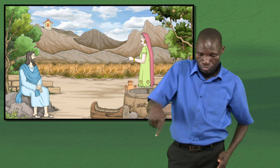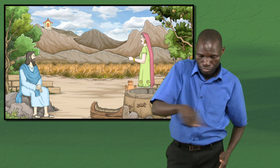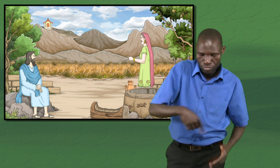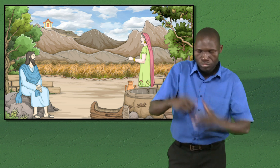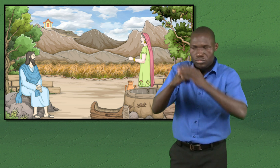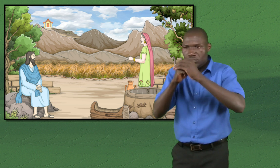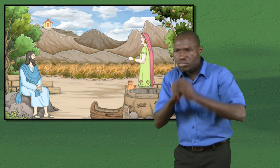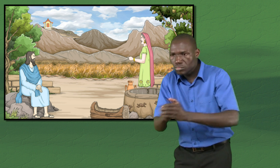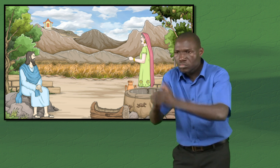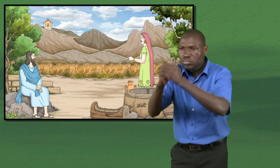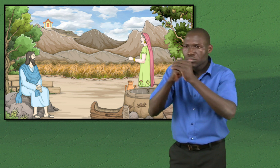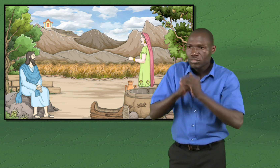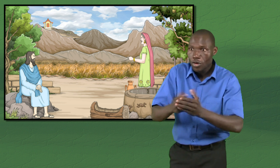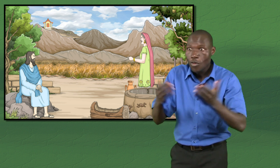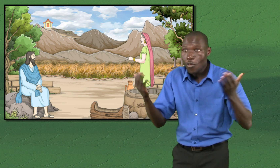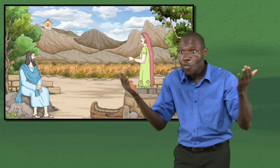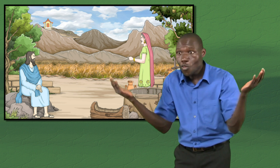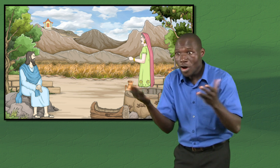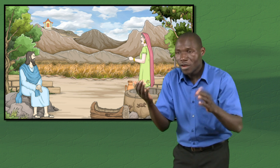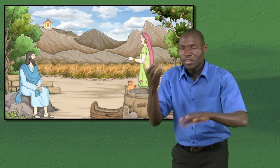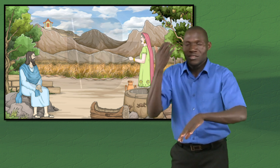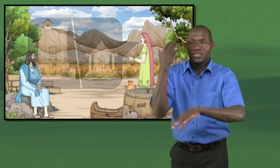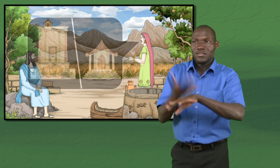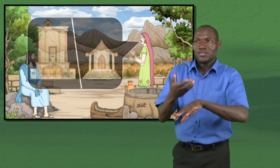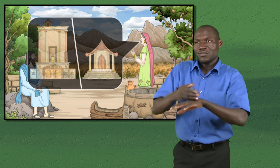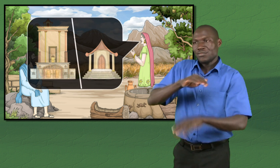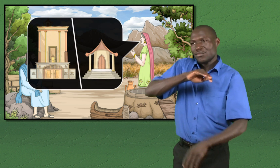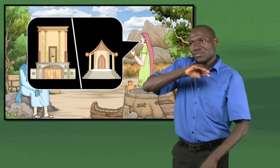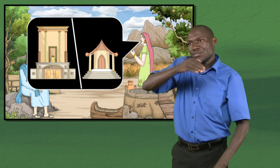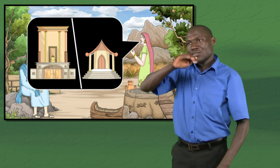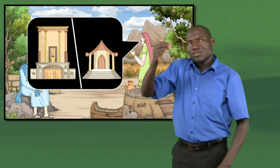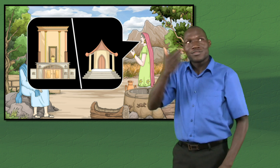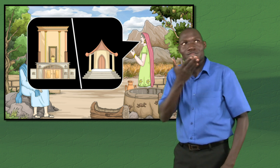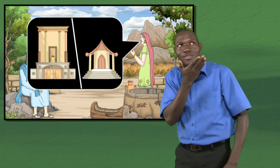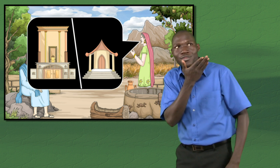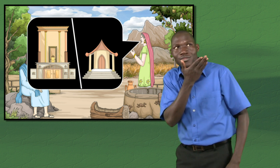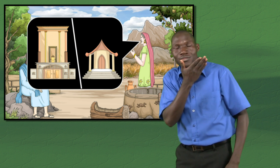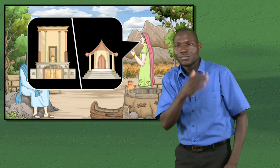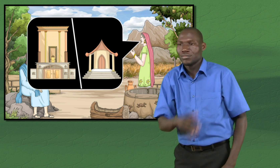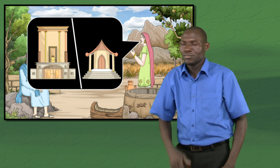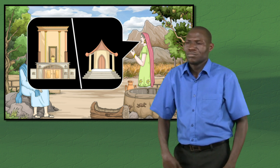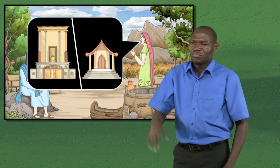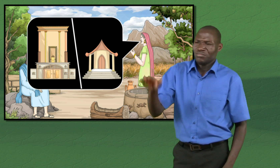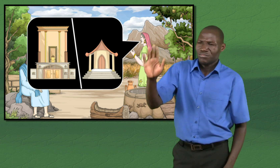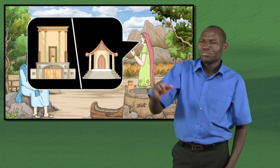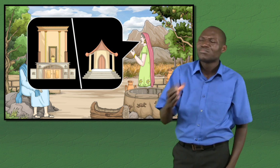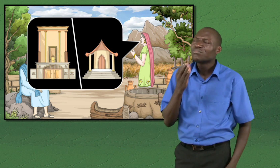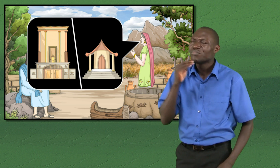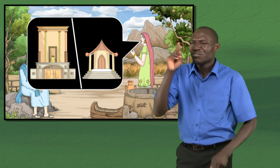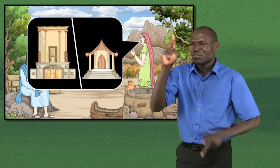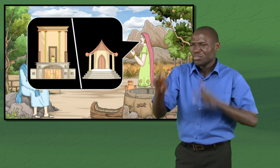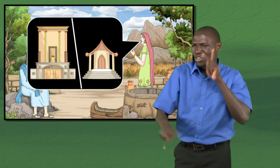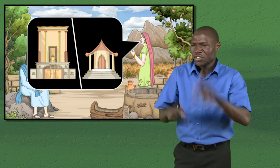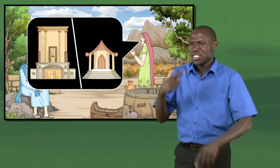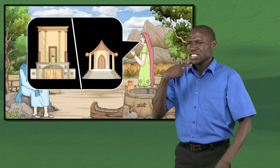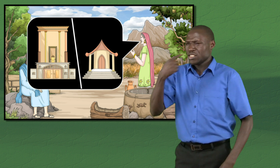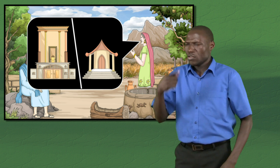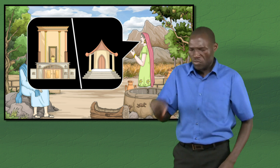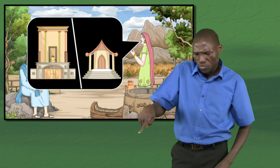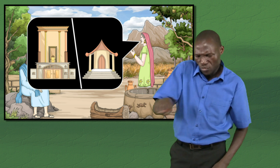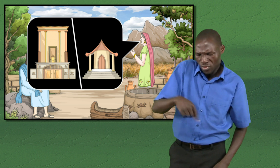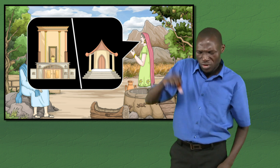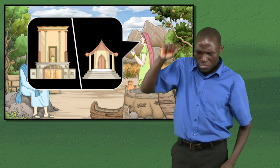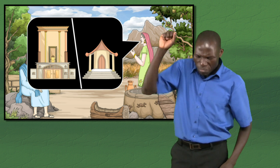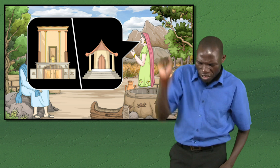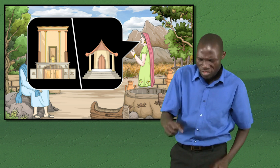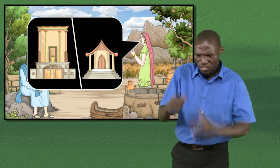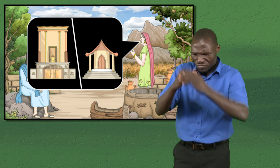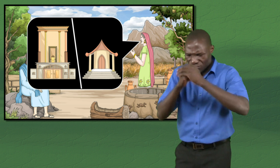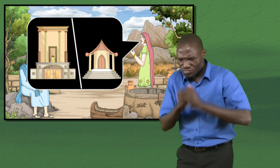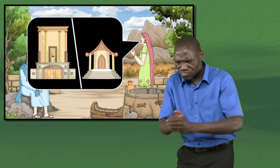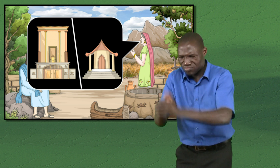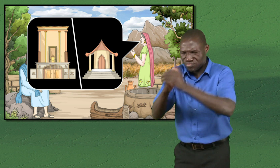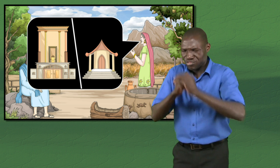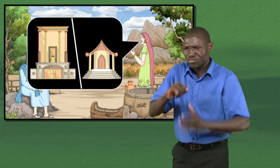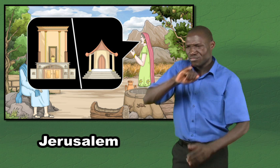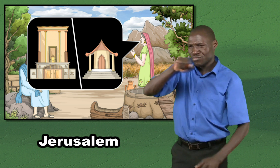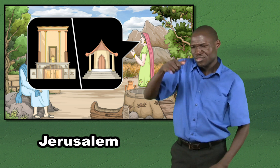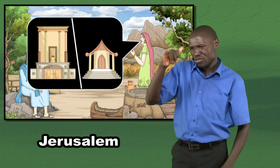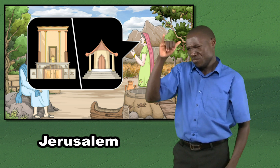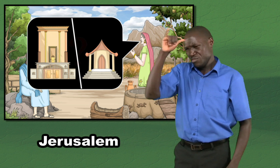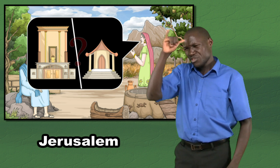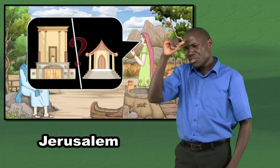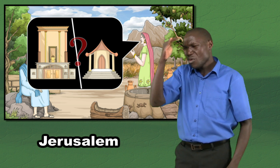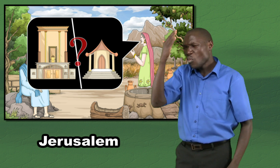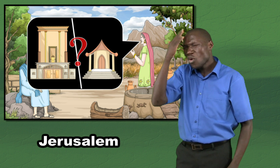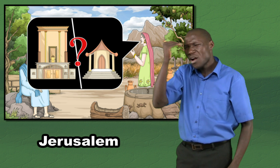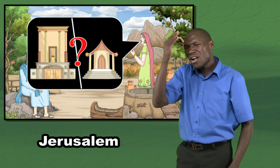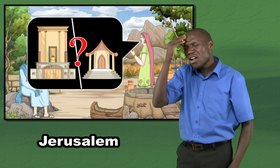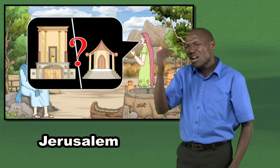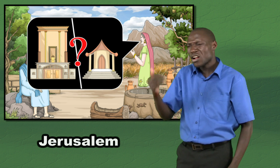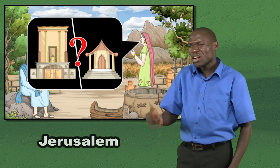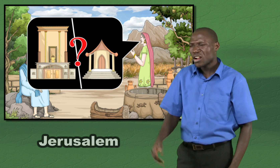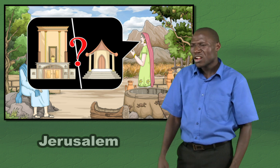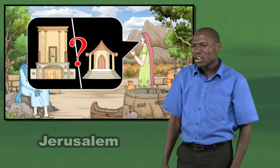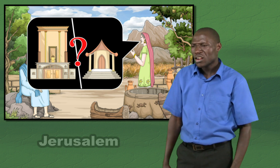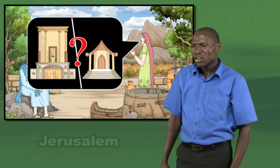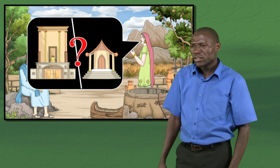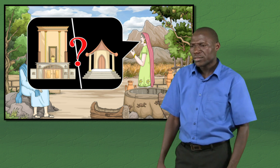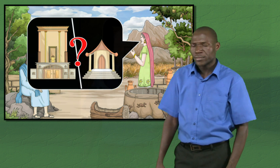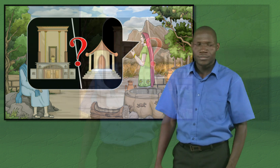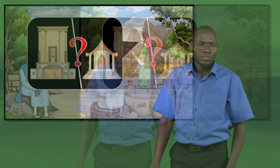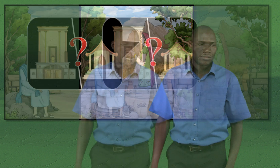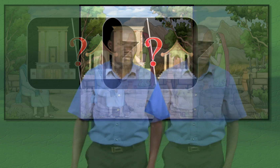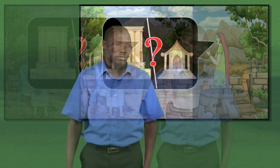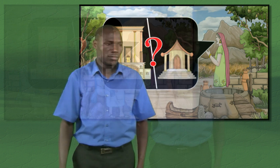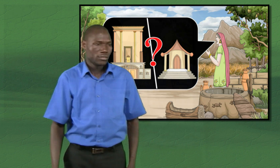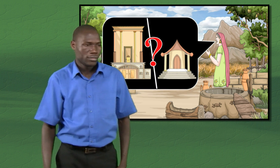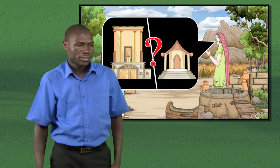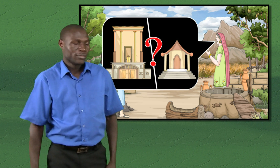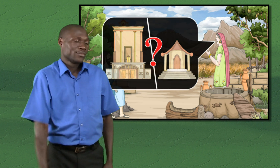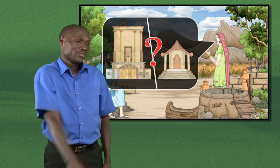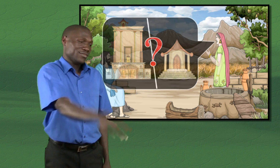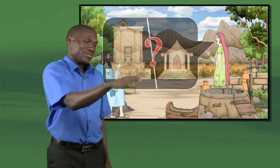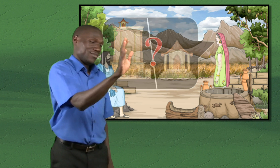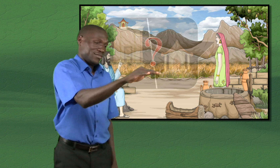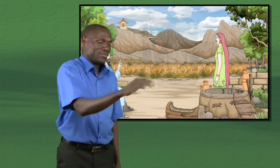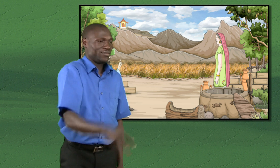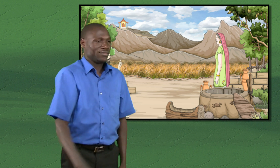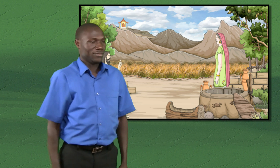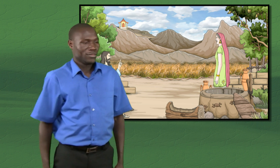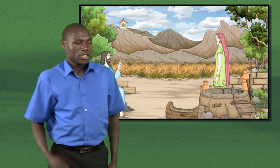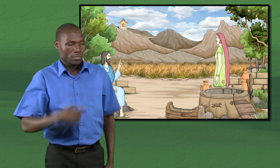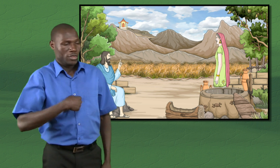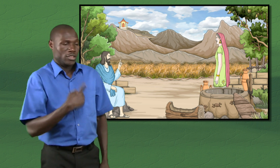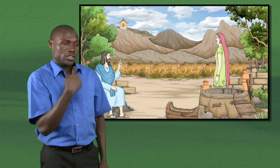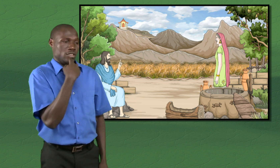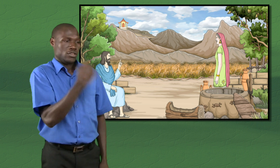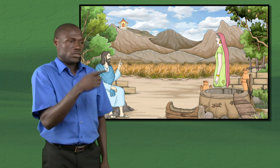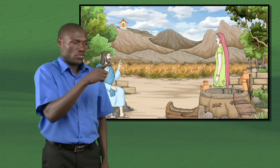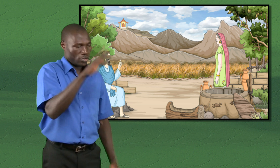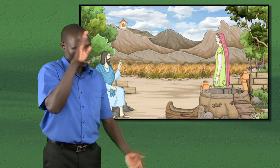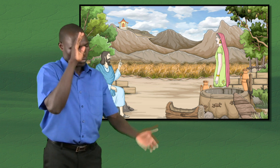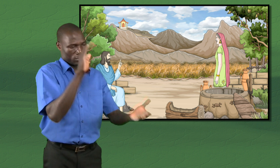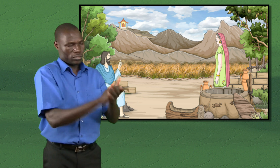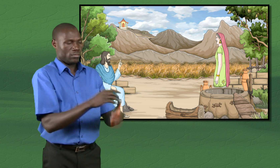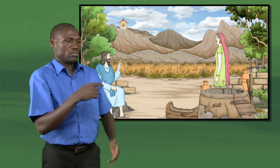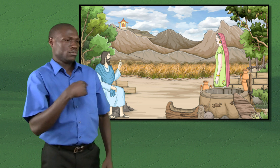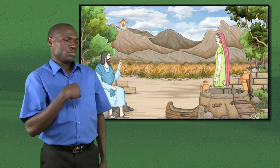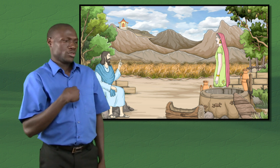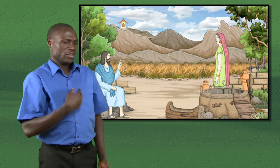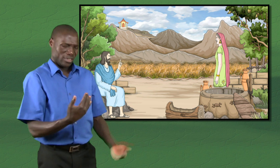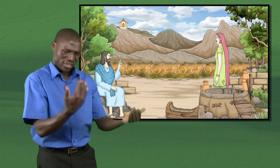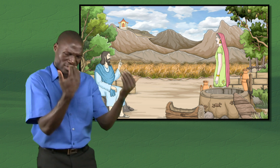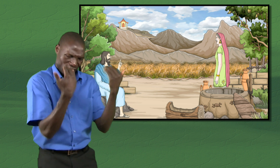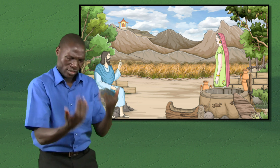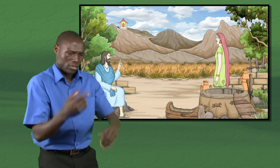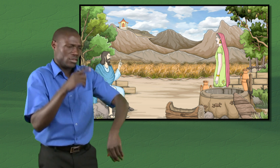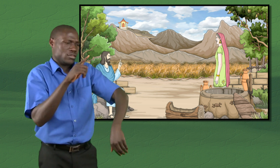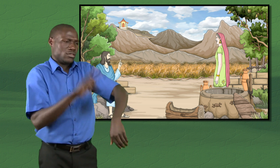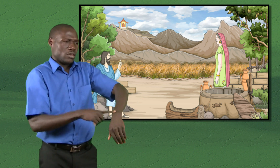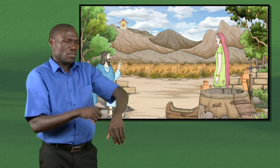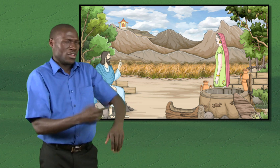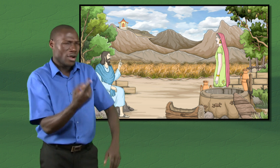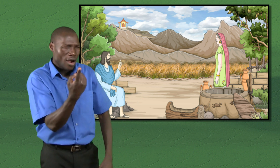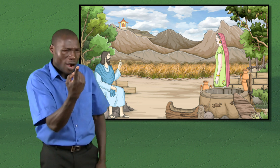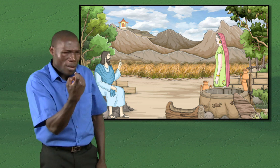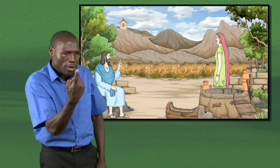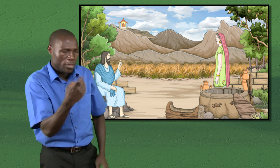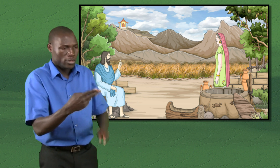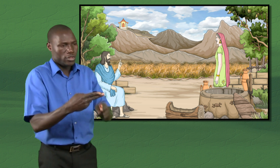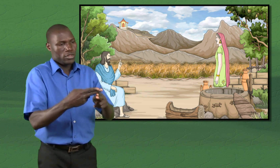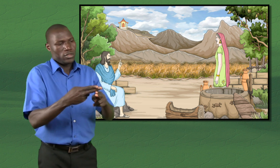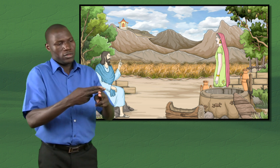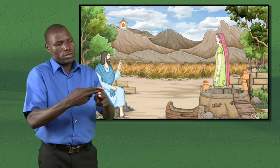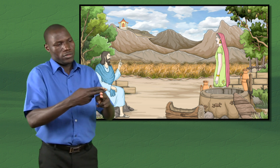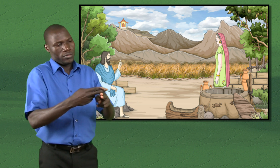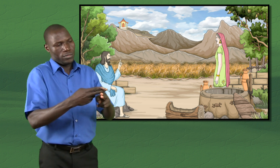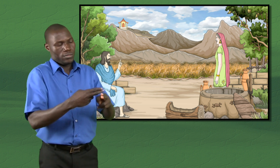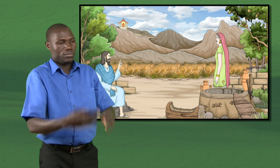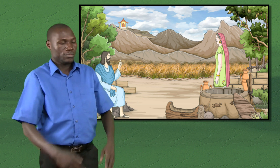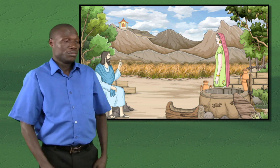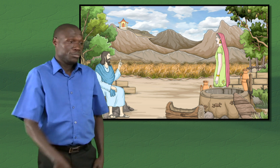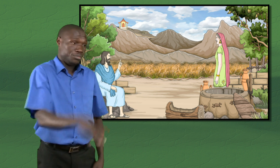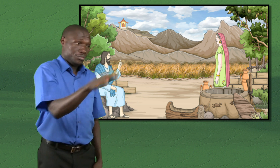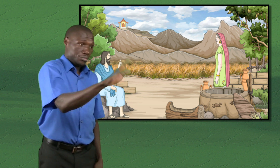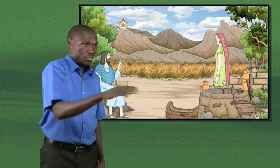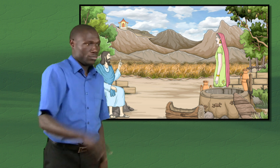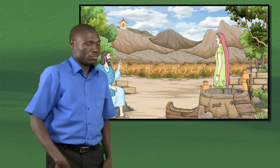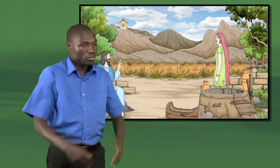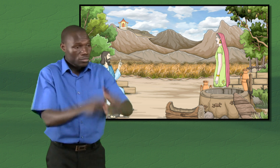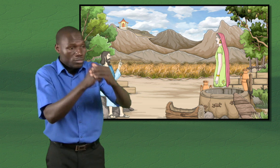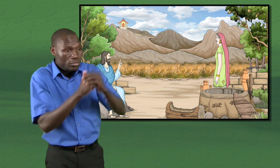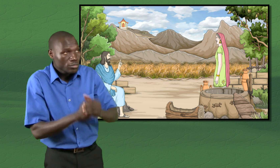Our fathers worshiped on this mountain, but you Jews say that the place where one must worship is in Jerusalem.”